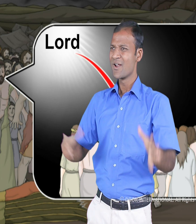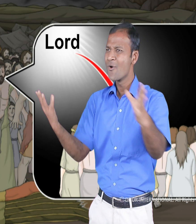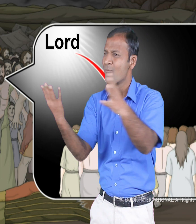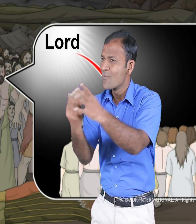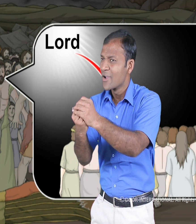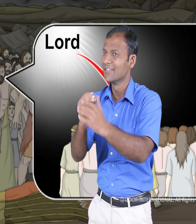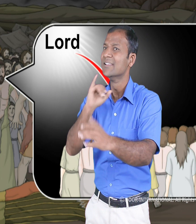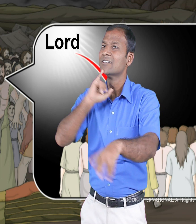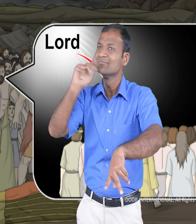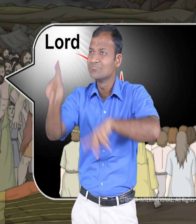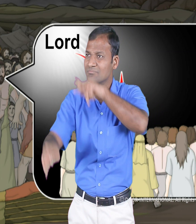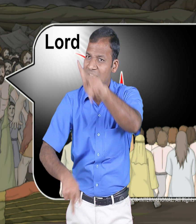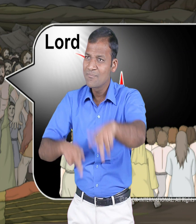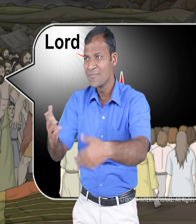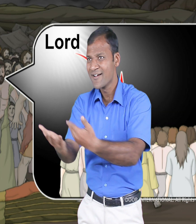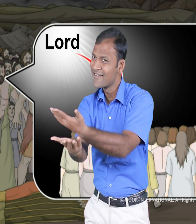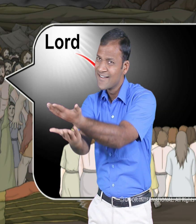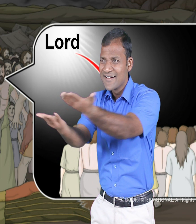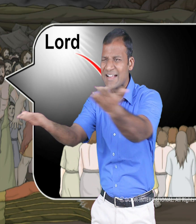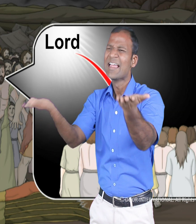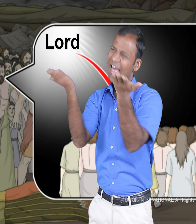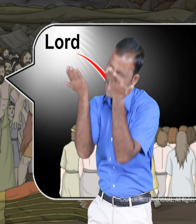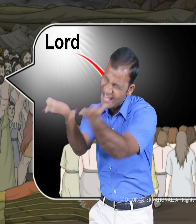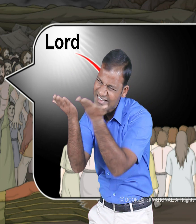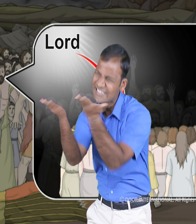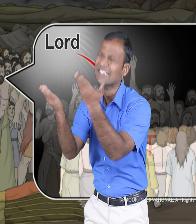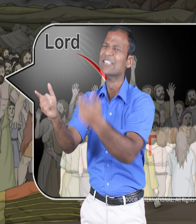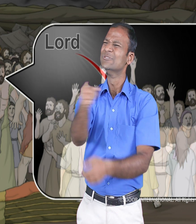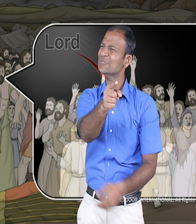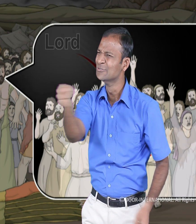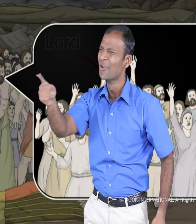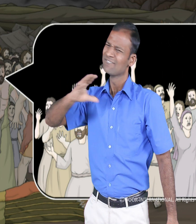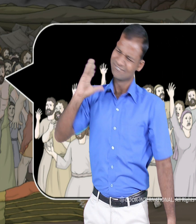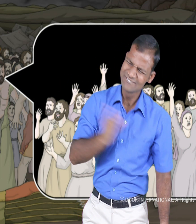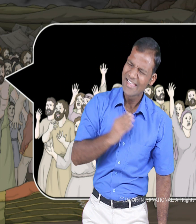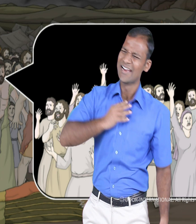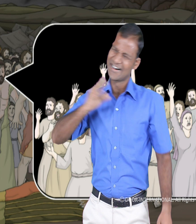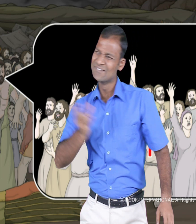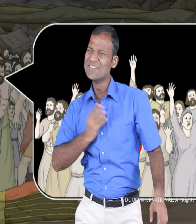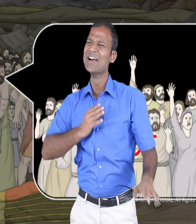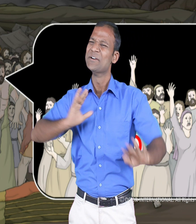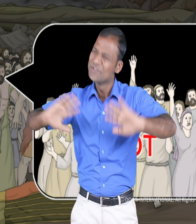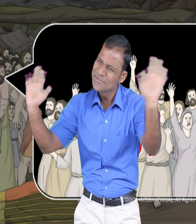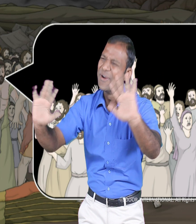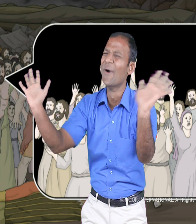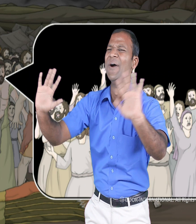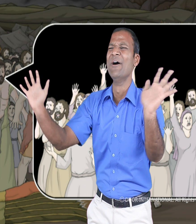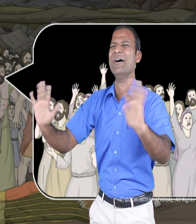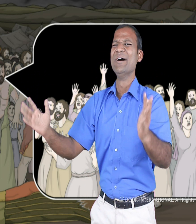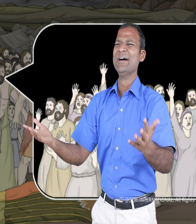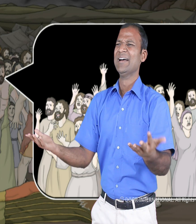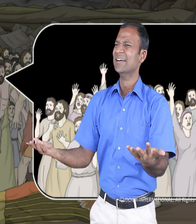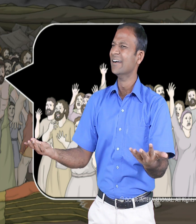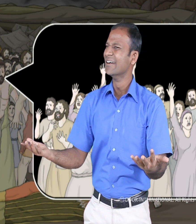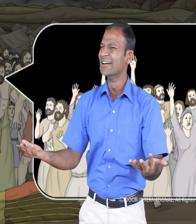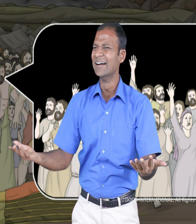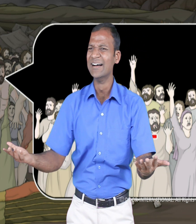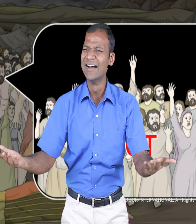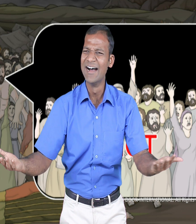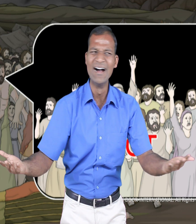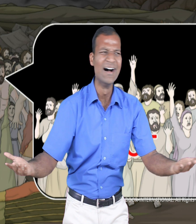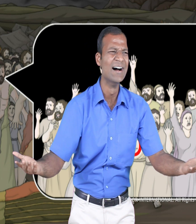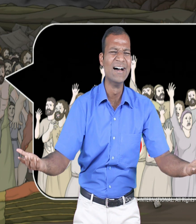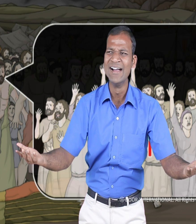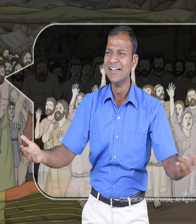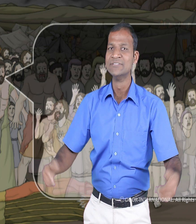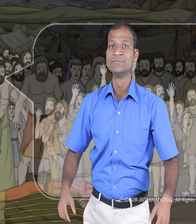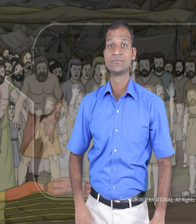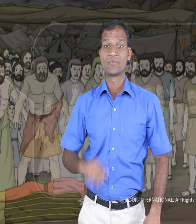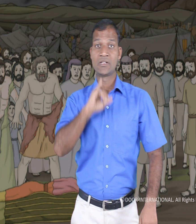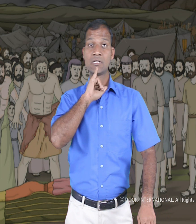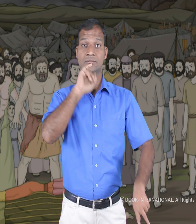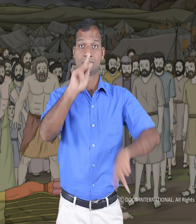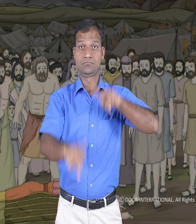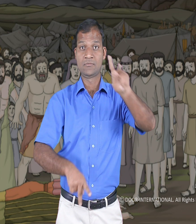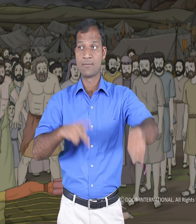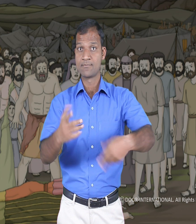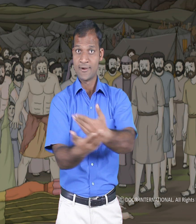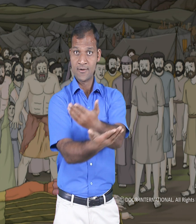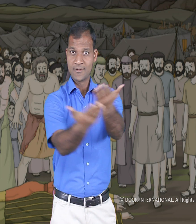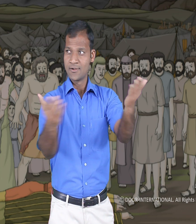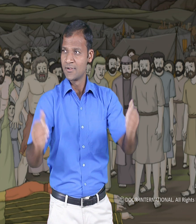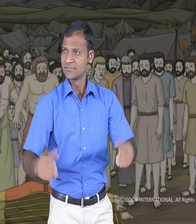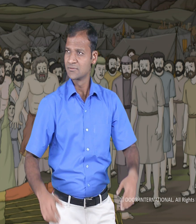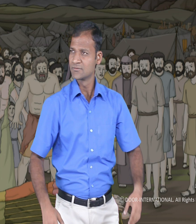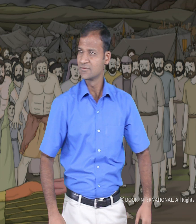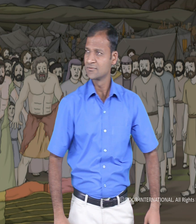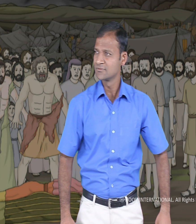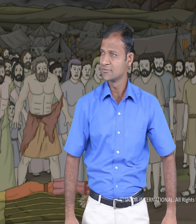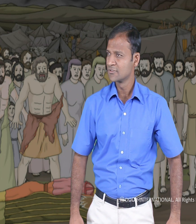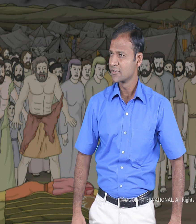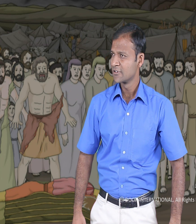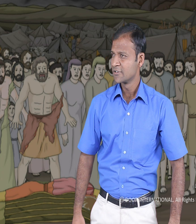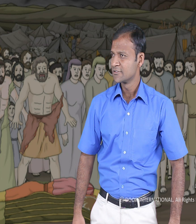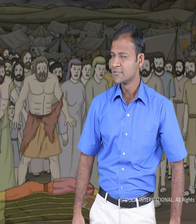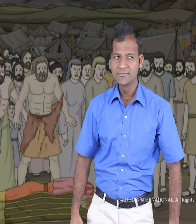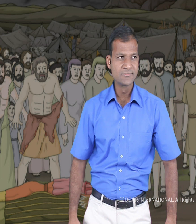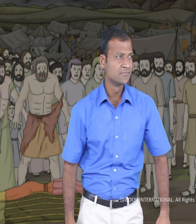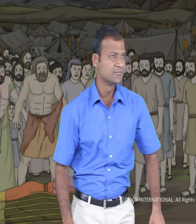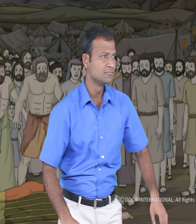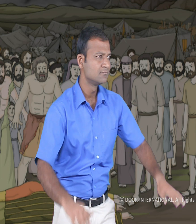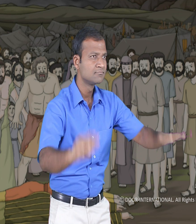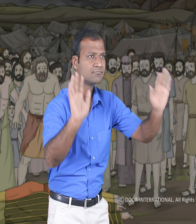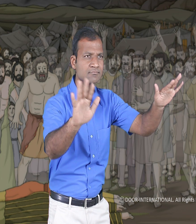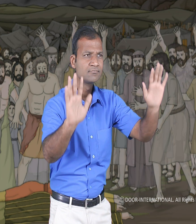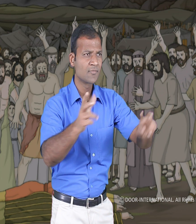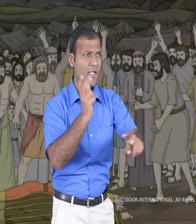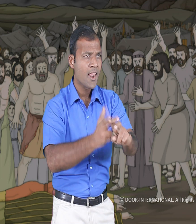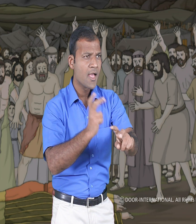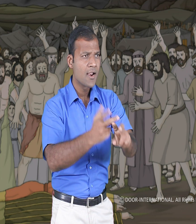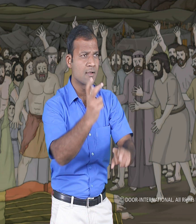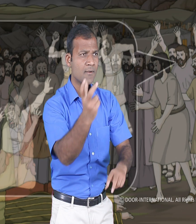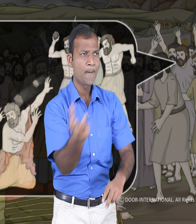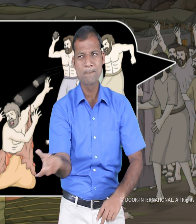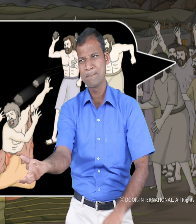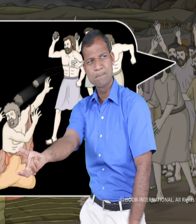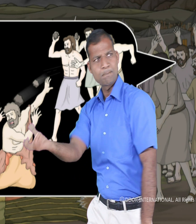Do not be afraid of them!”